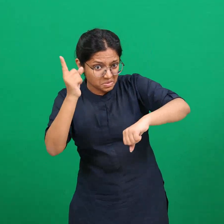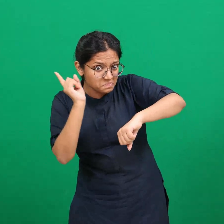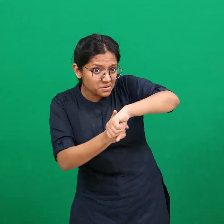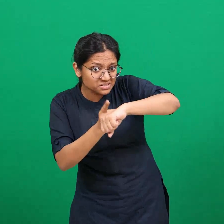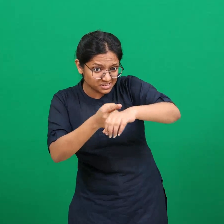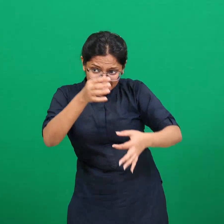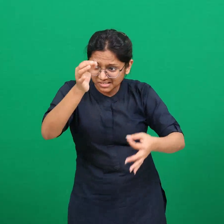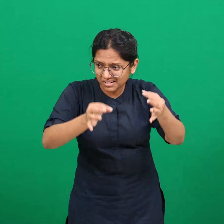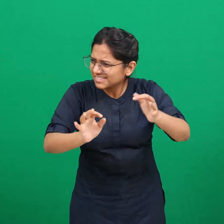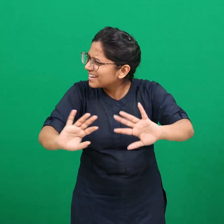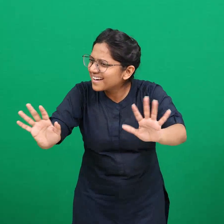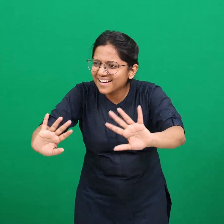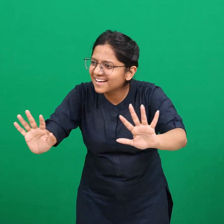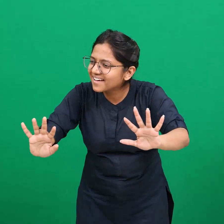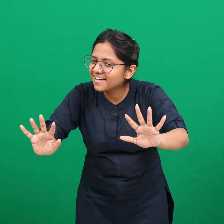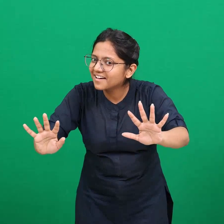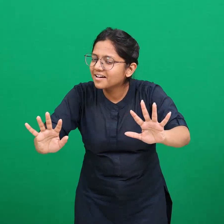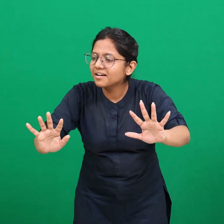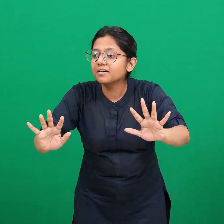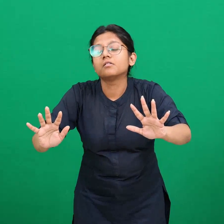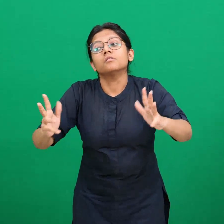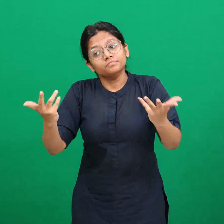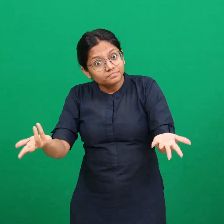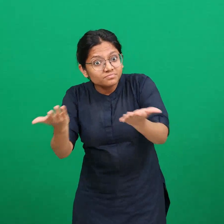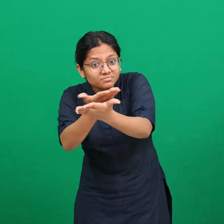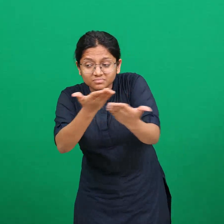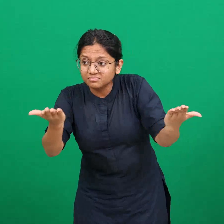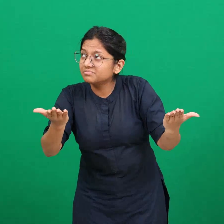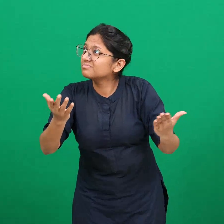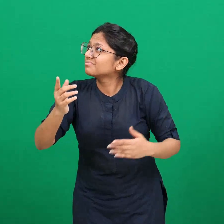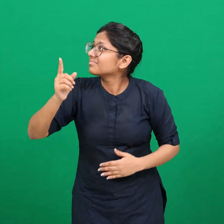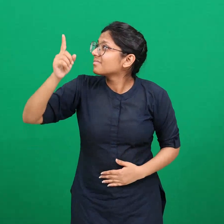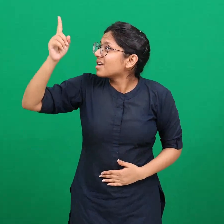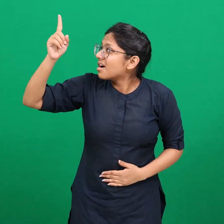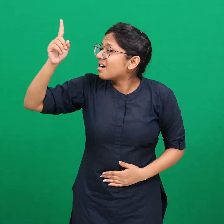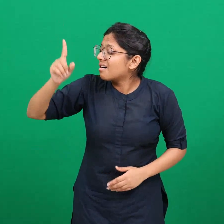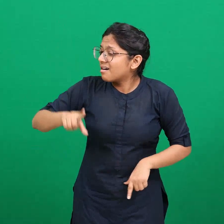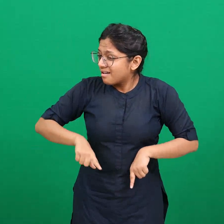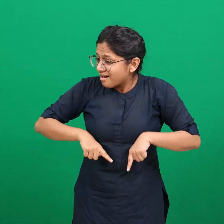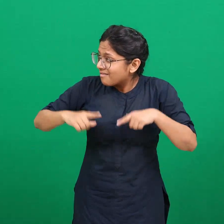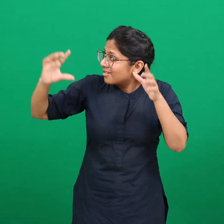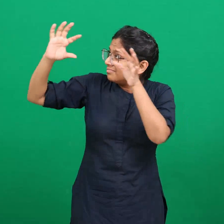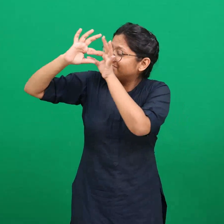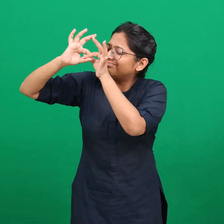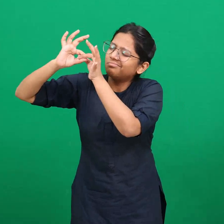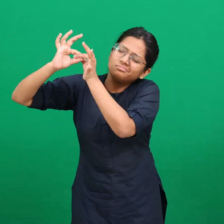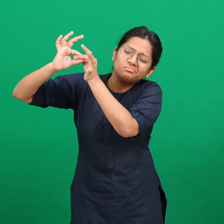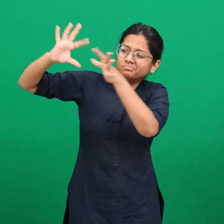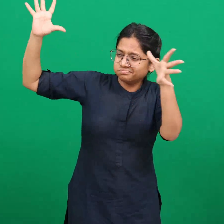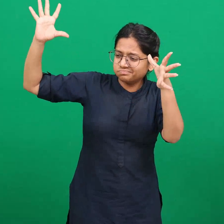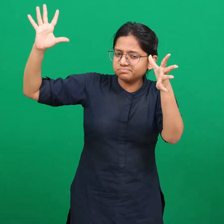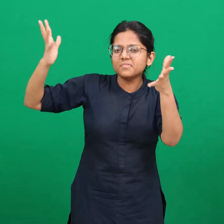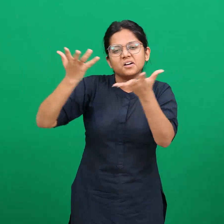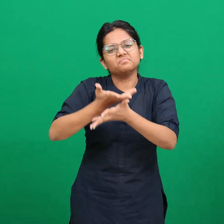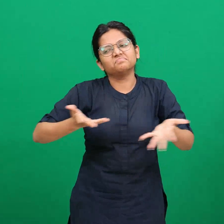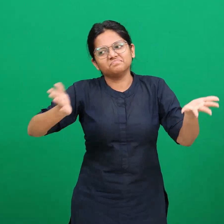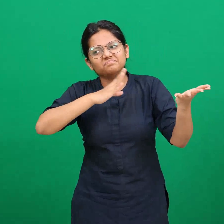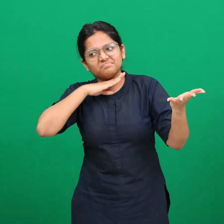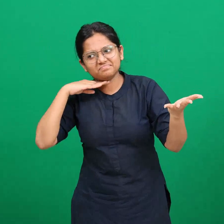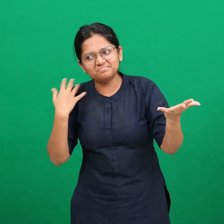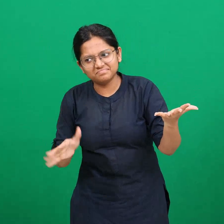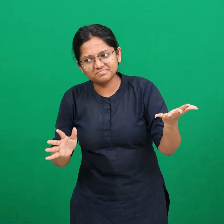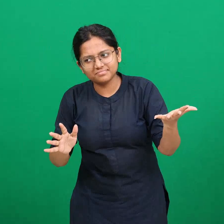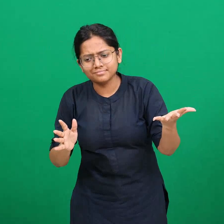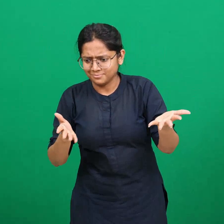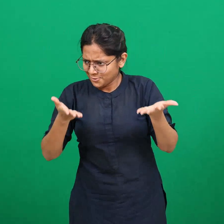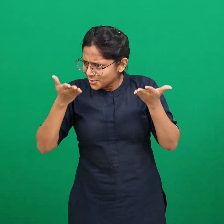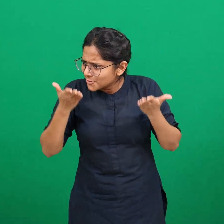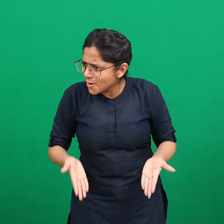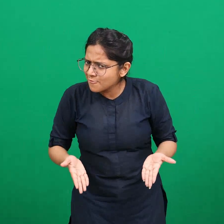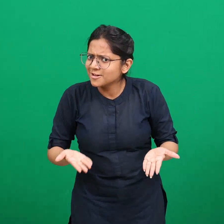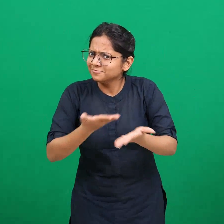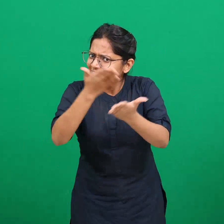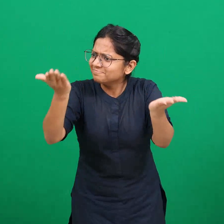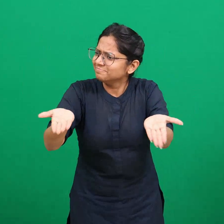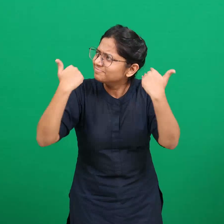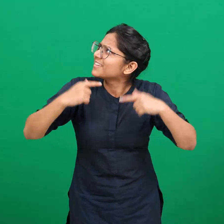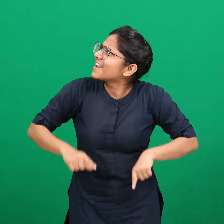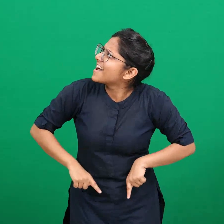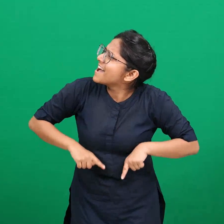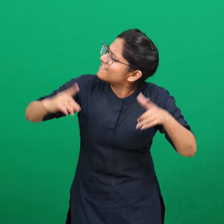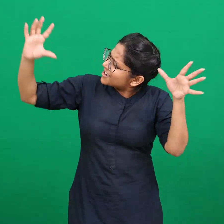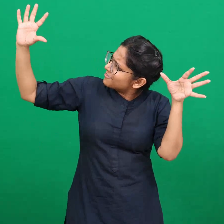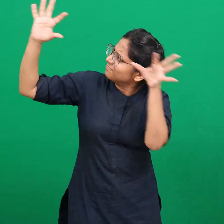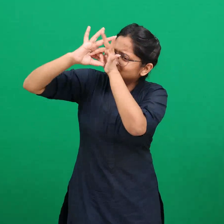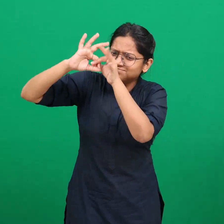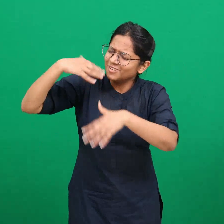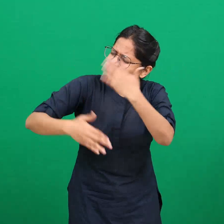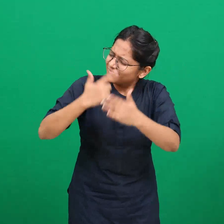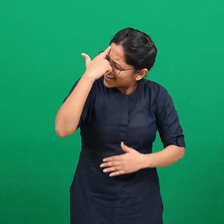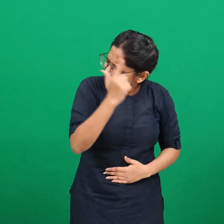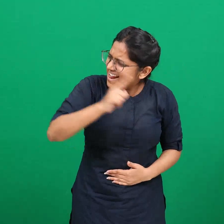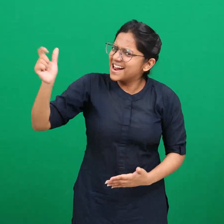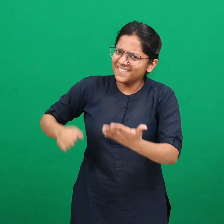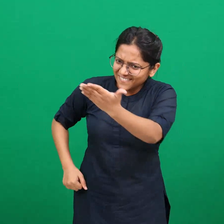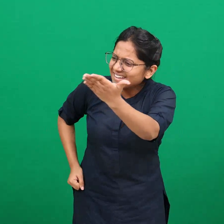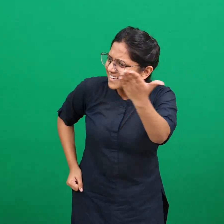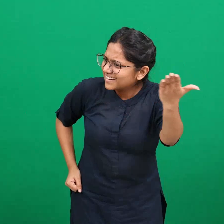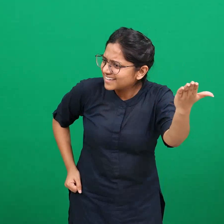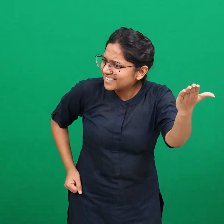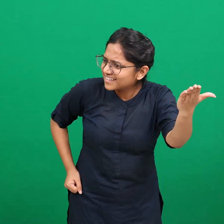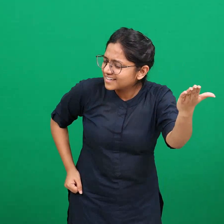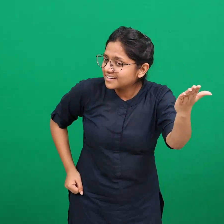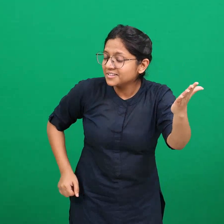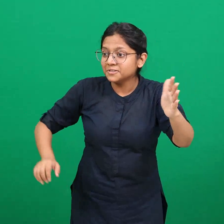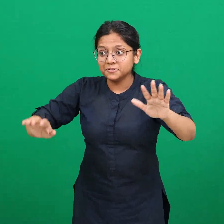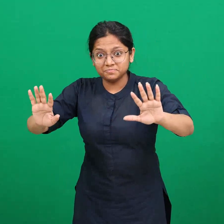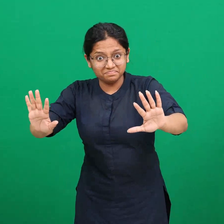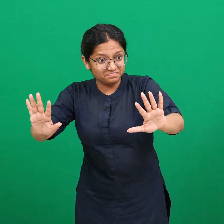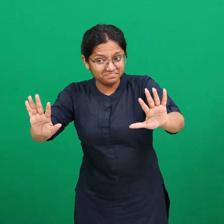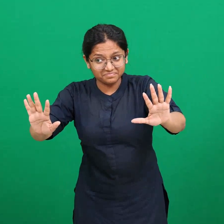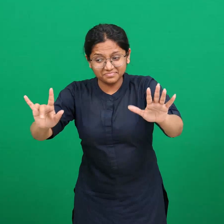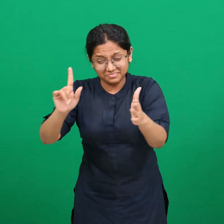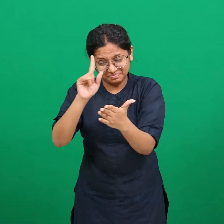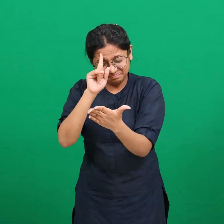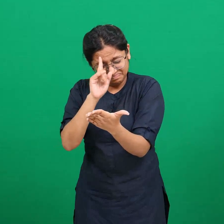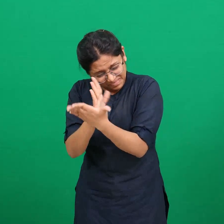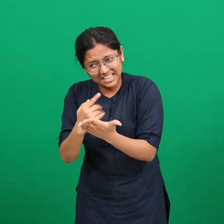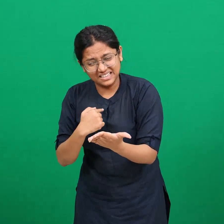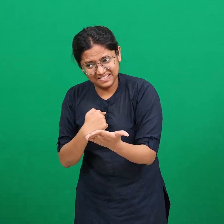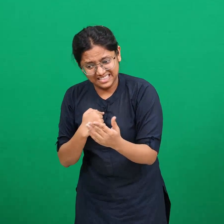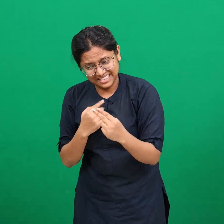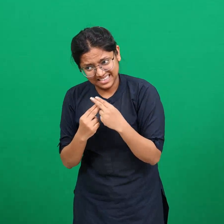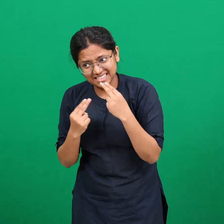Indeed, he has crossed over from death to life.